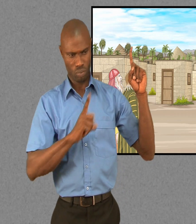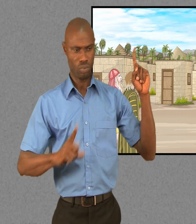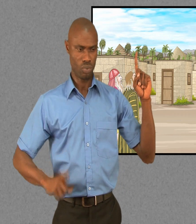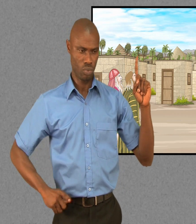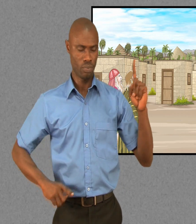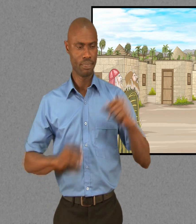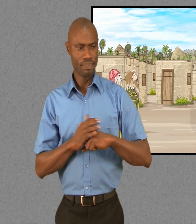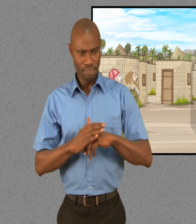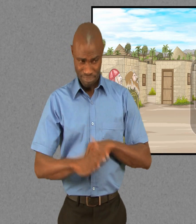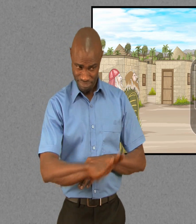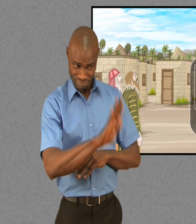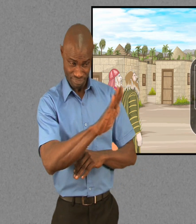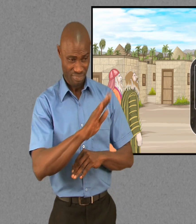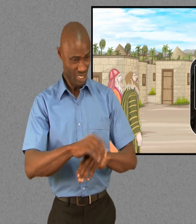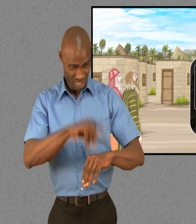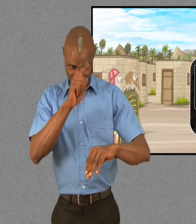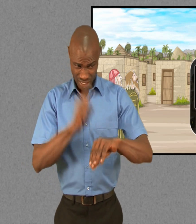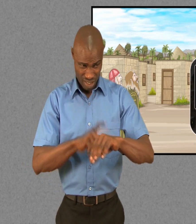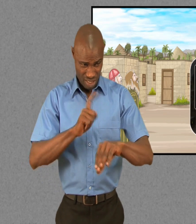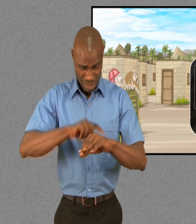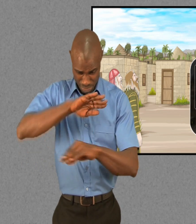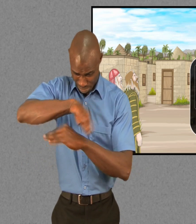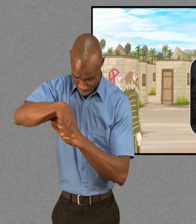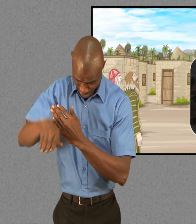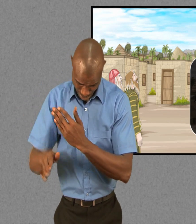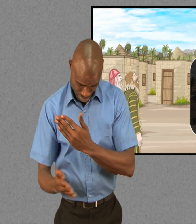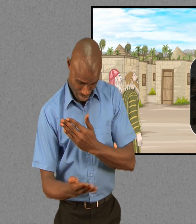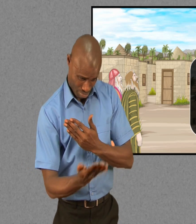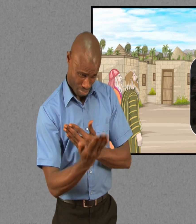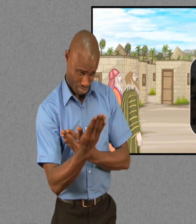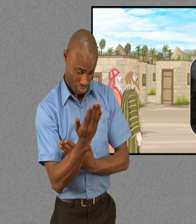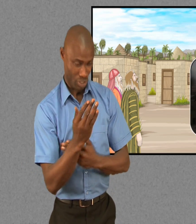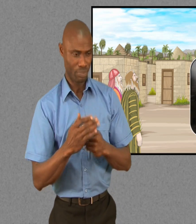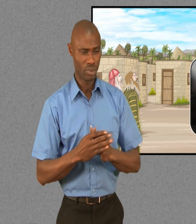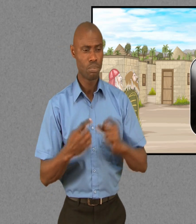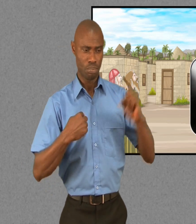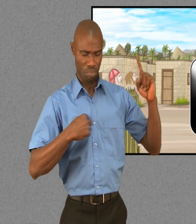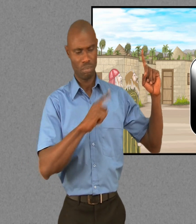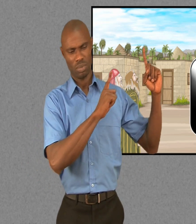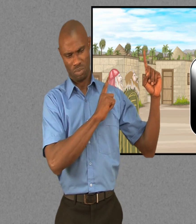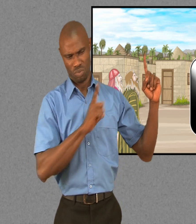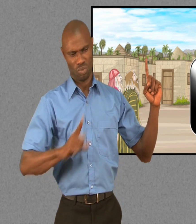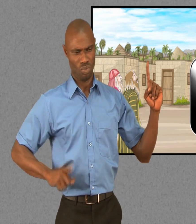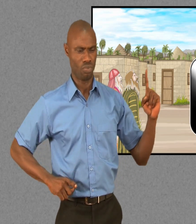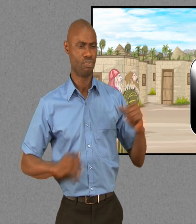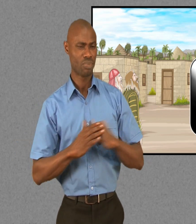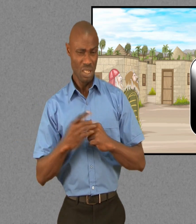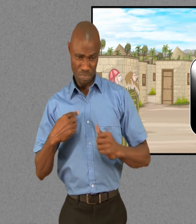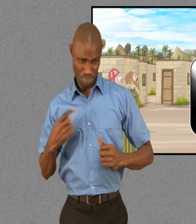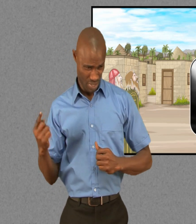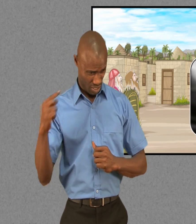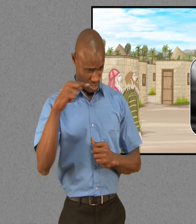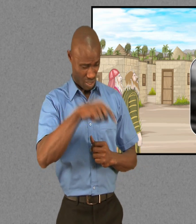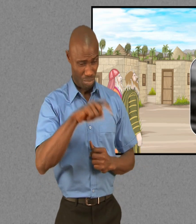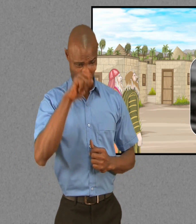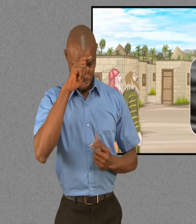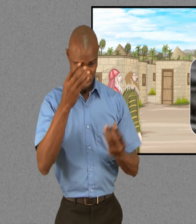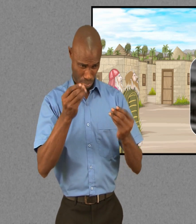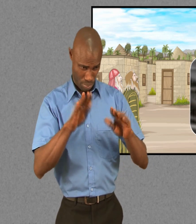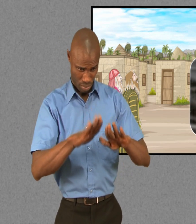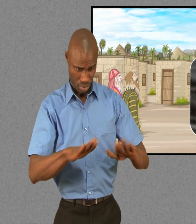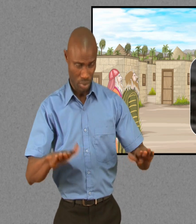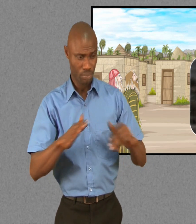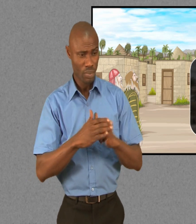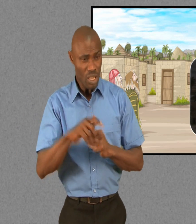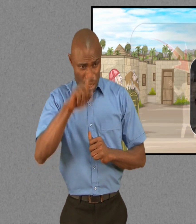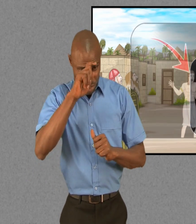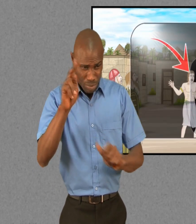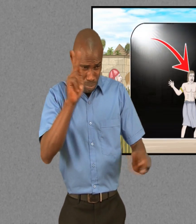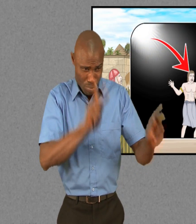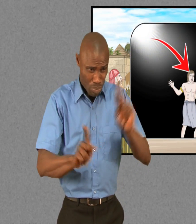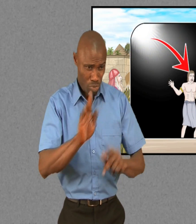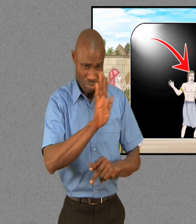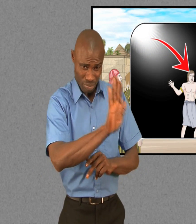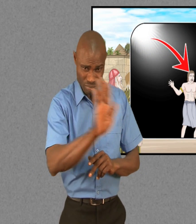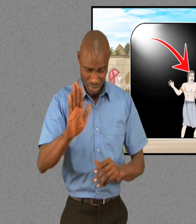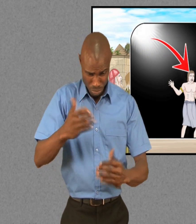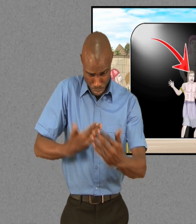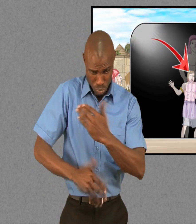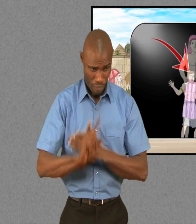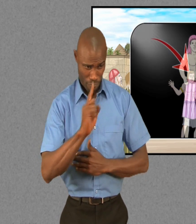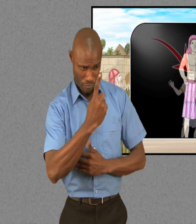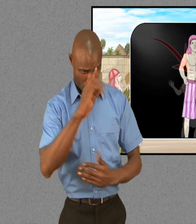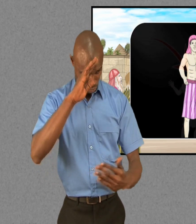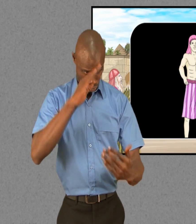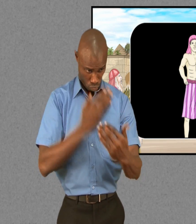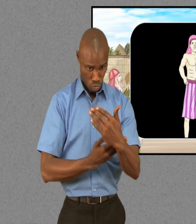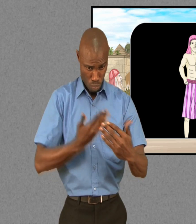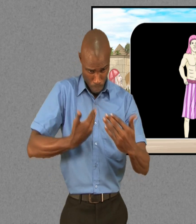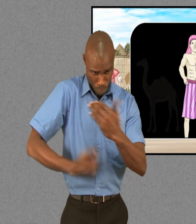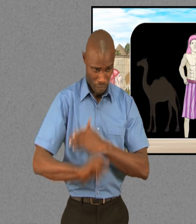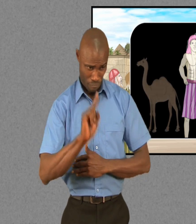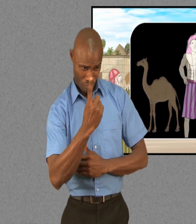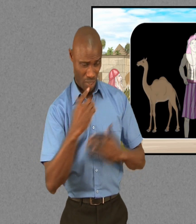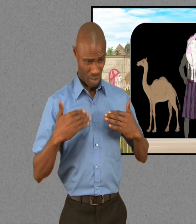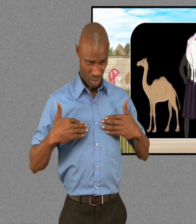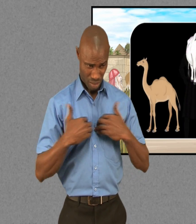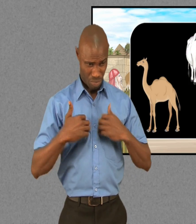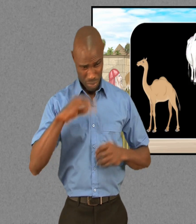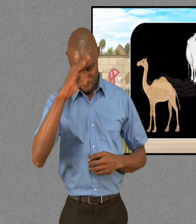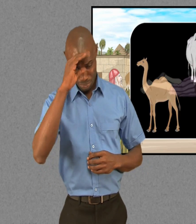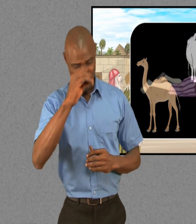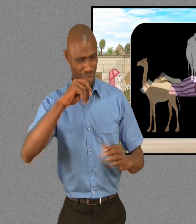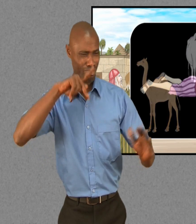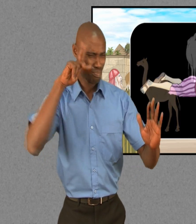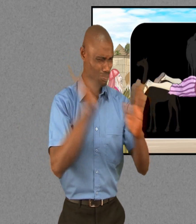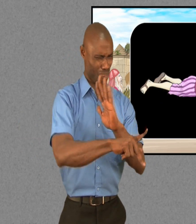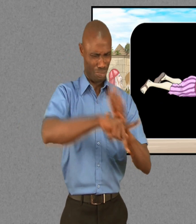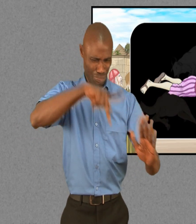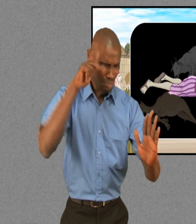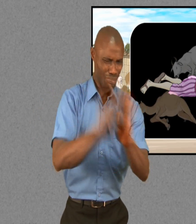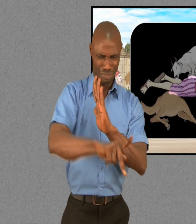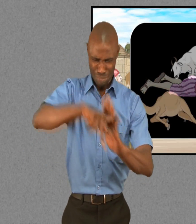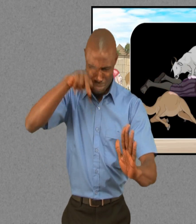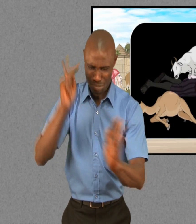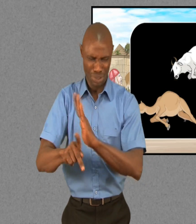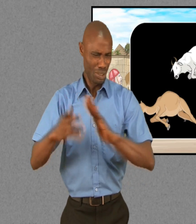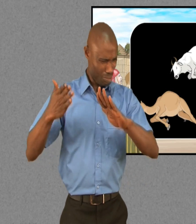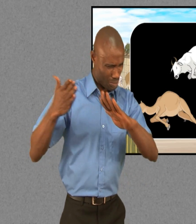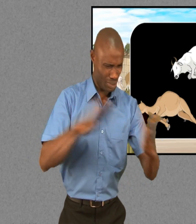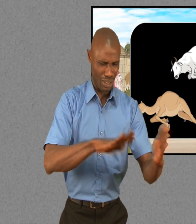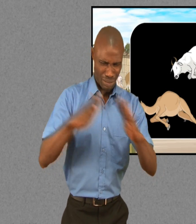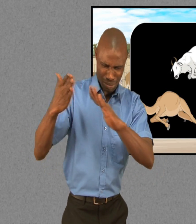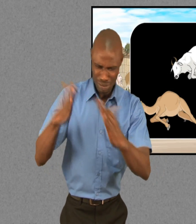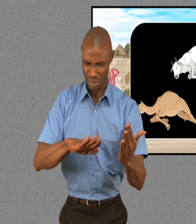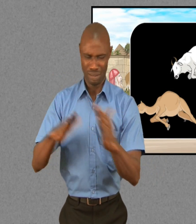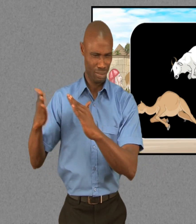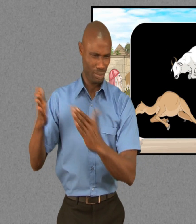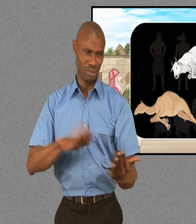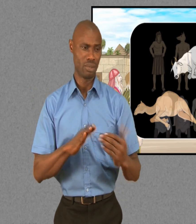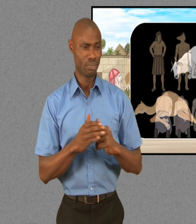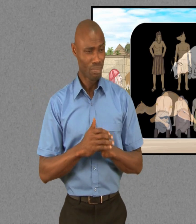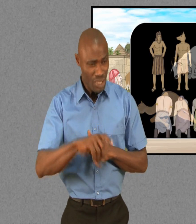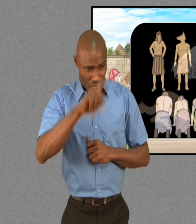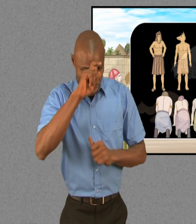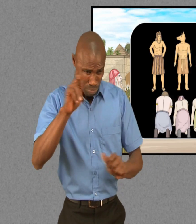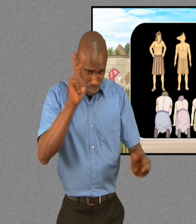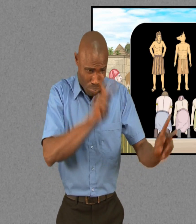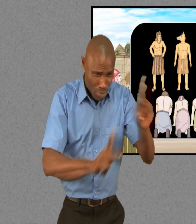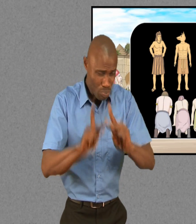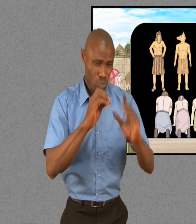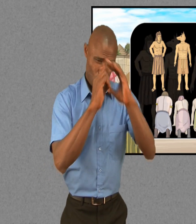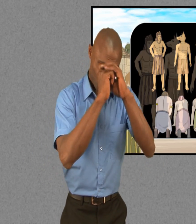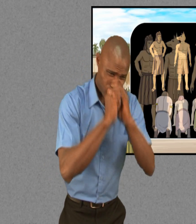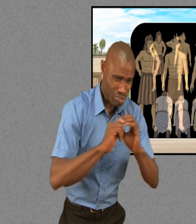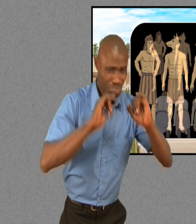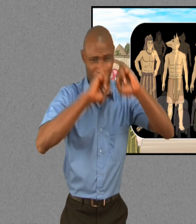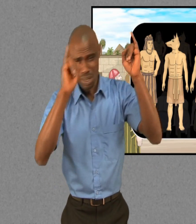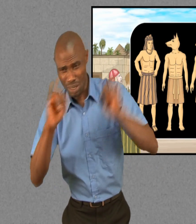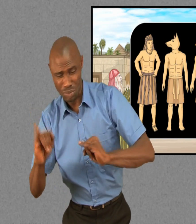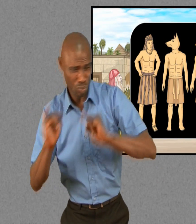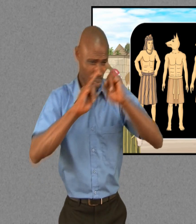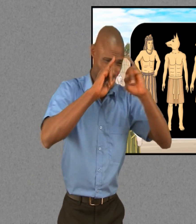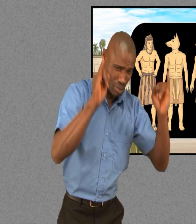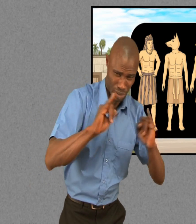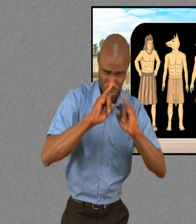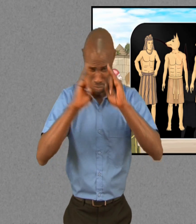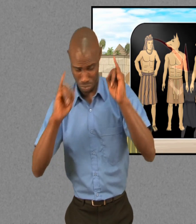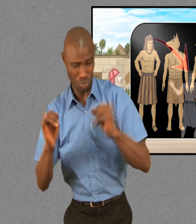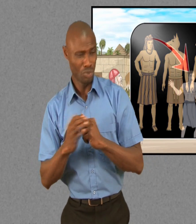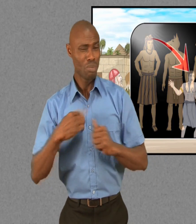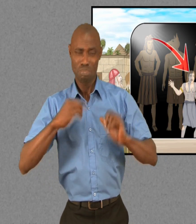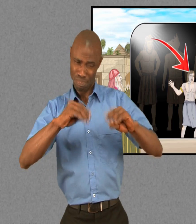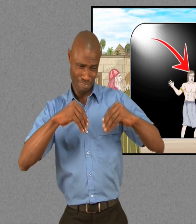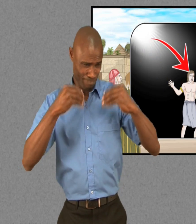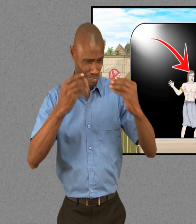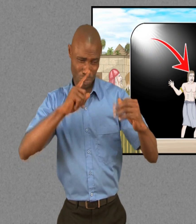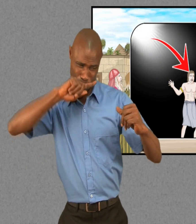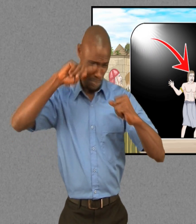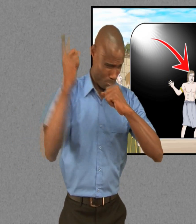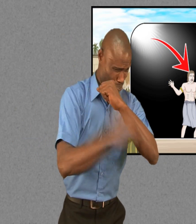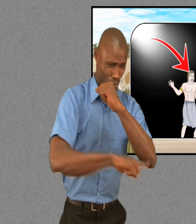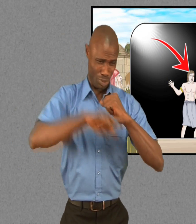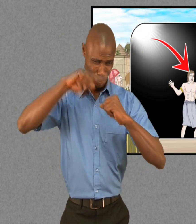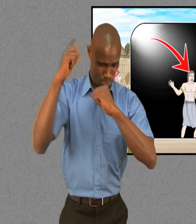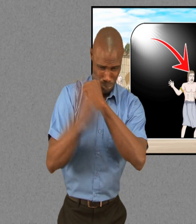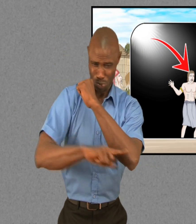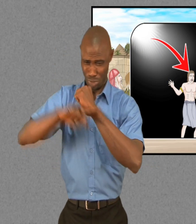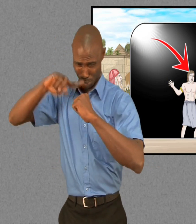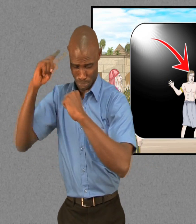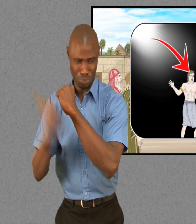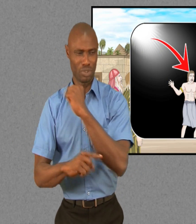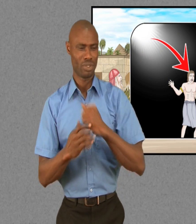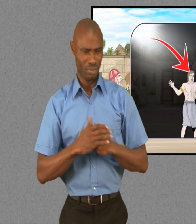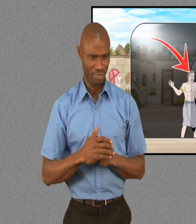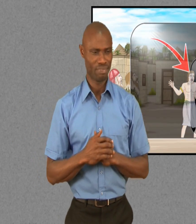On that night I will pass through the land of Egypt and strike down every firstborn male, both man and beast, and I will execute judgment against all the gods of Egypt.